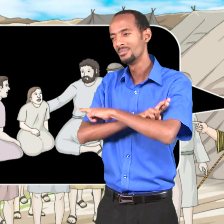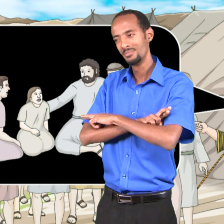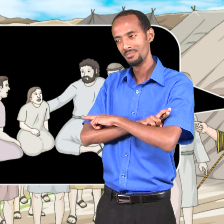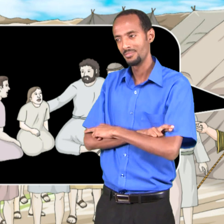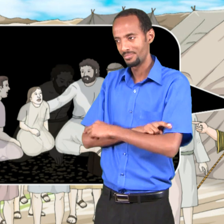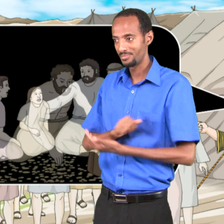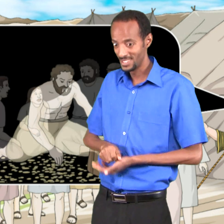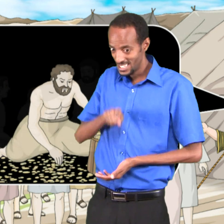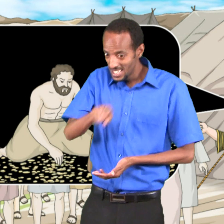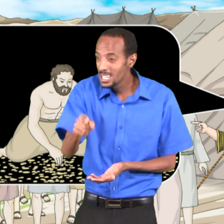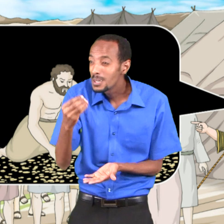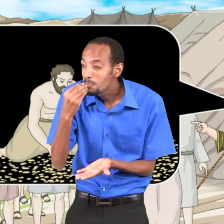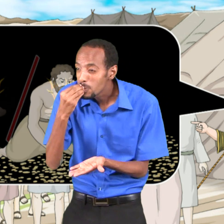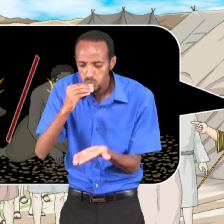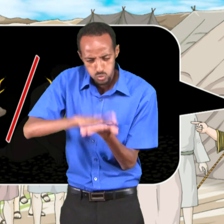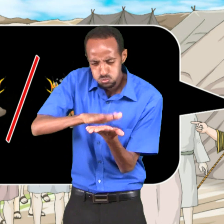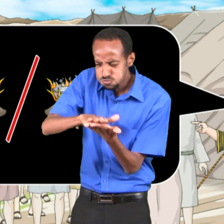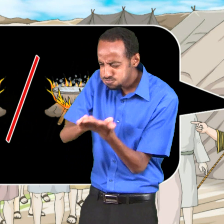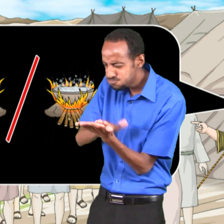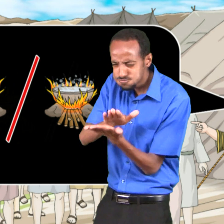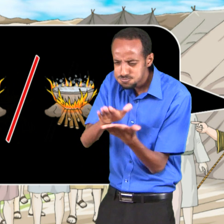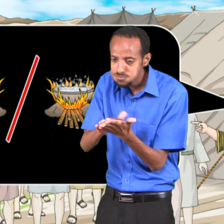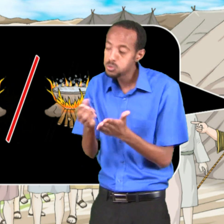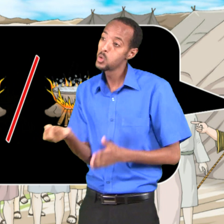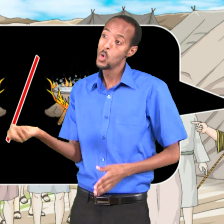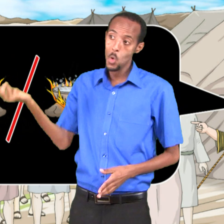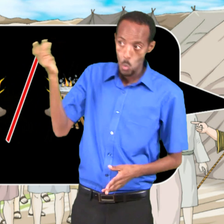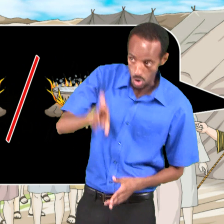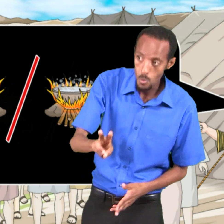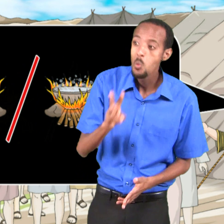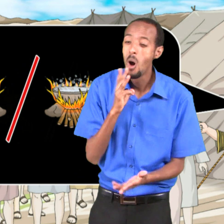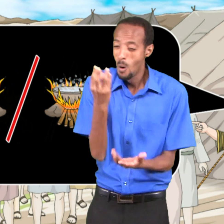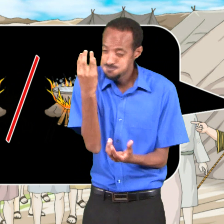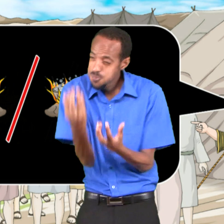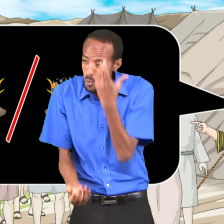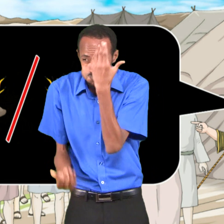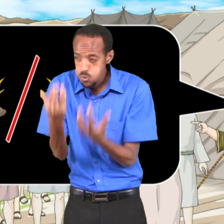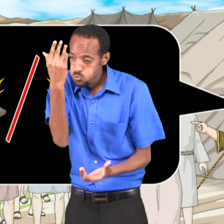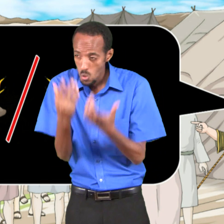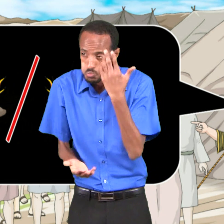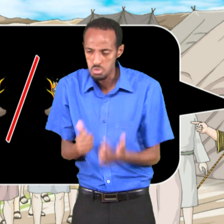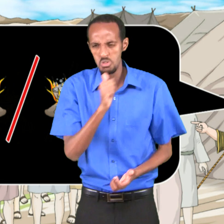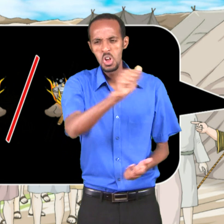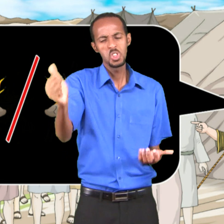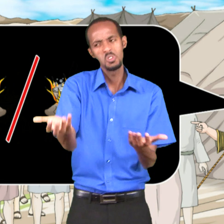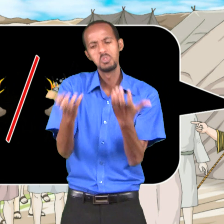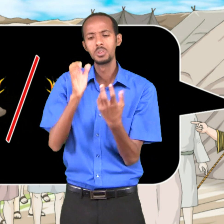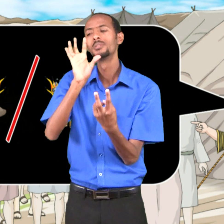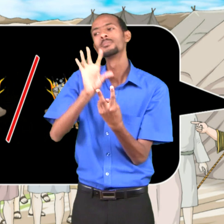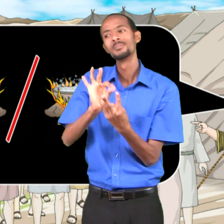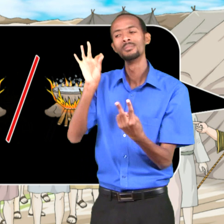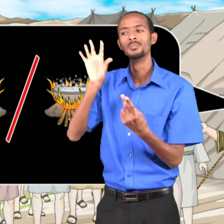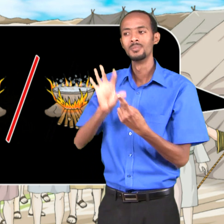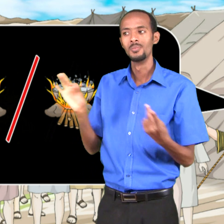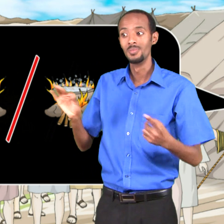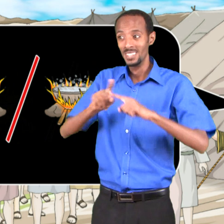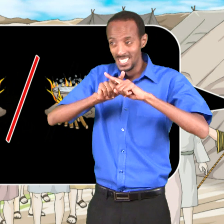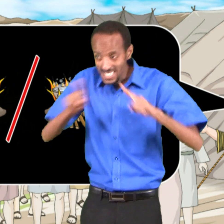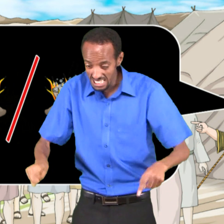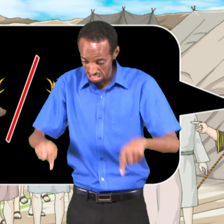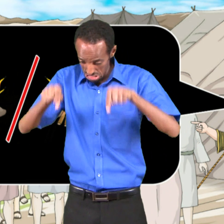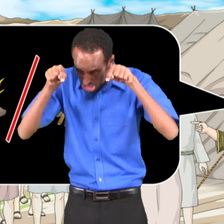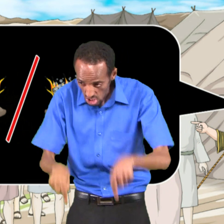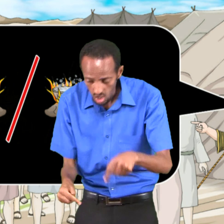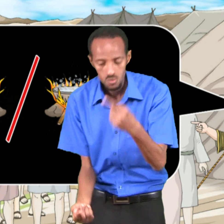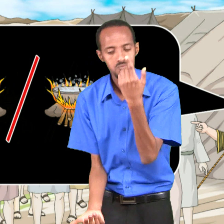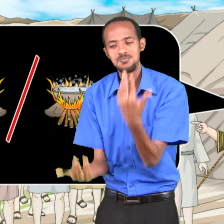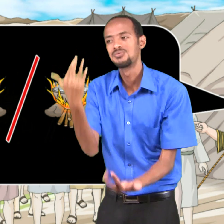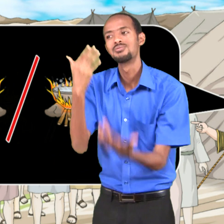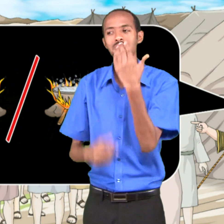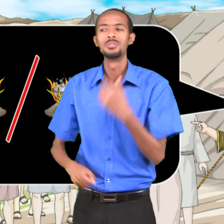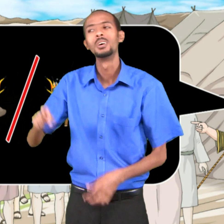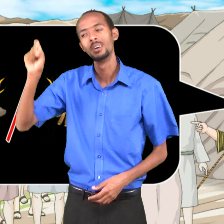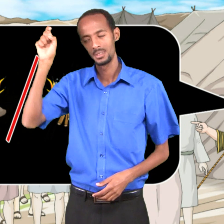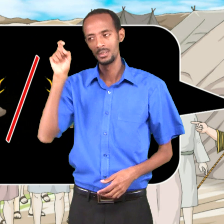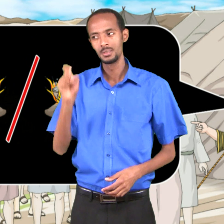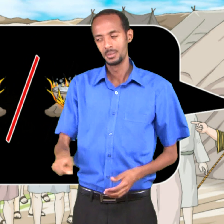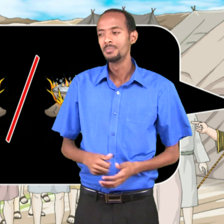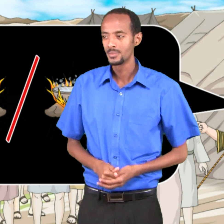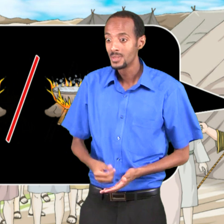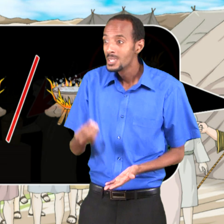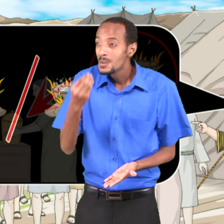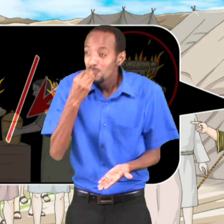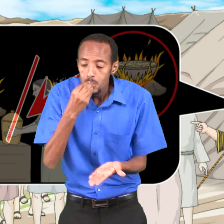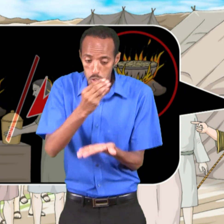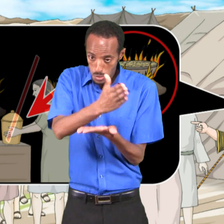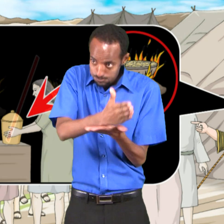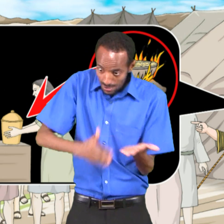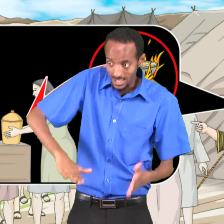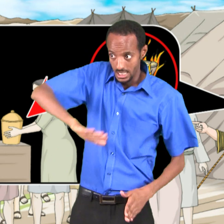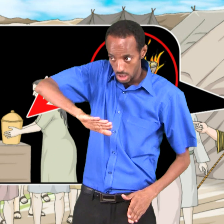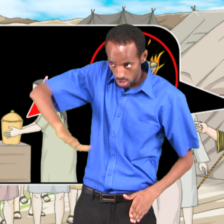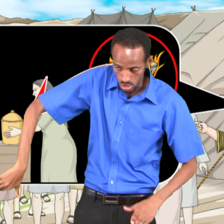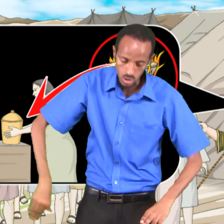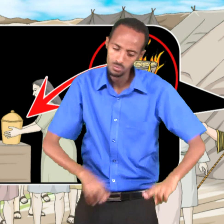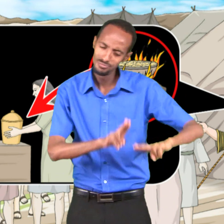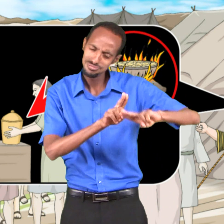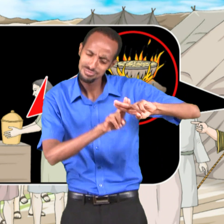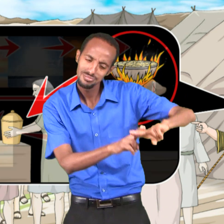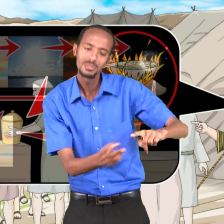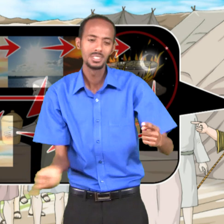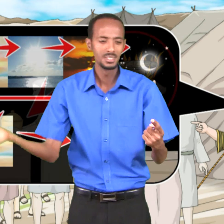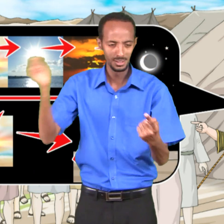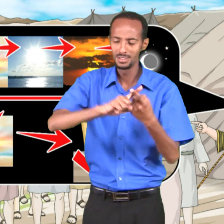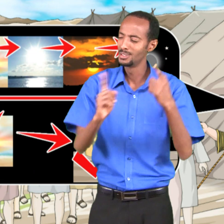So bake what you want to bake, and boil what you want to boil.